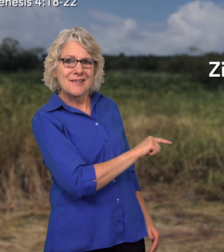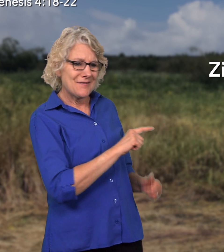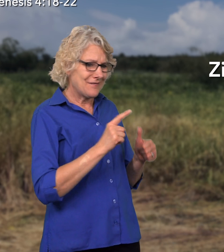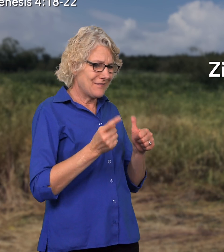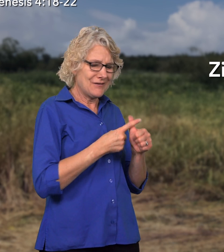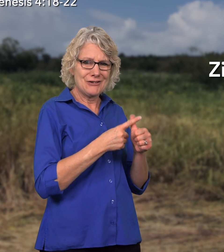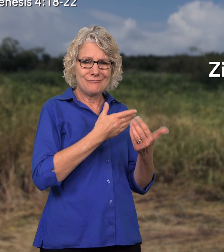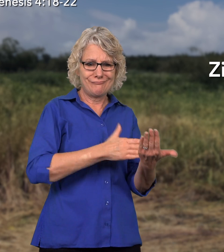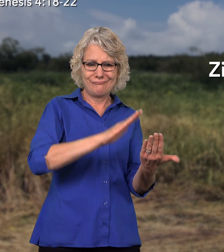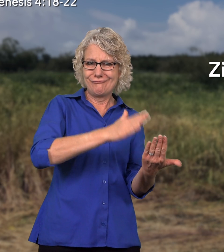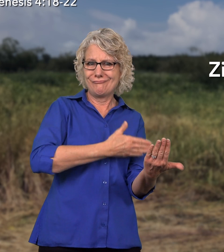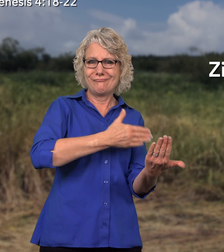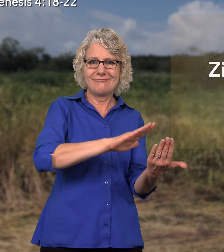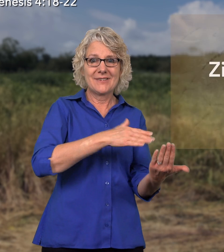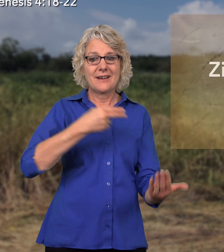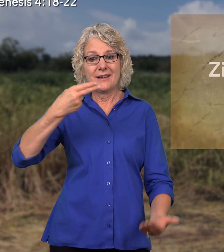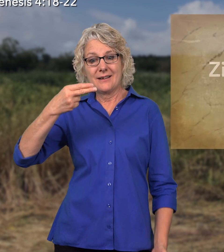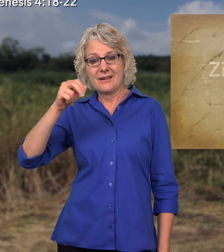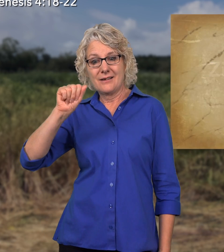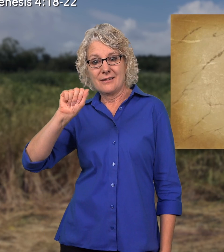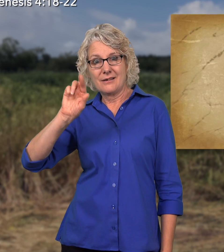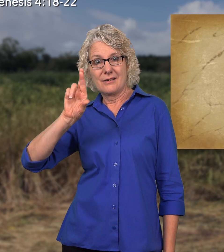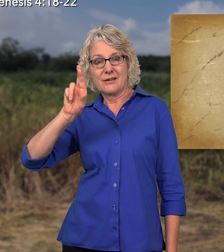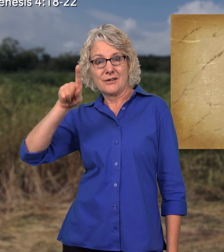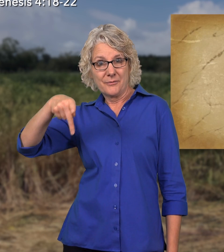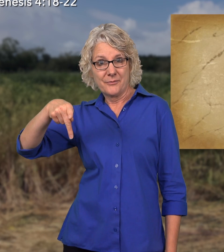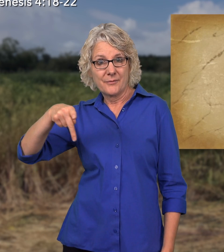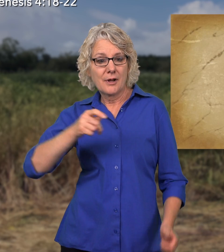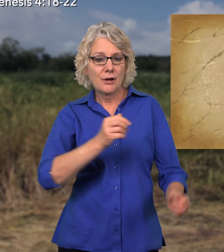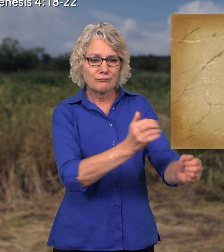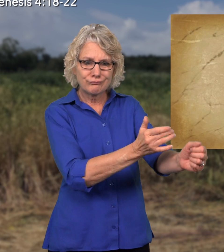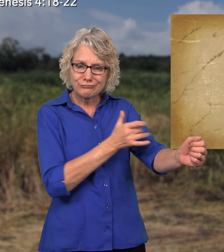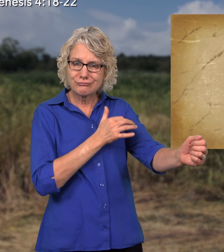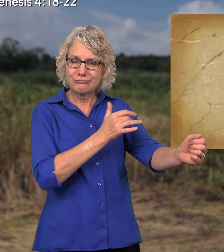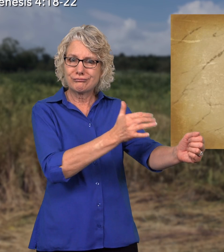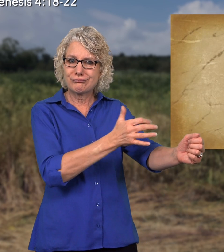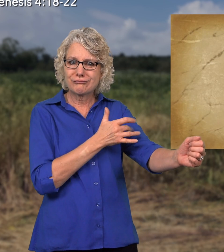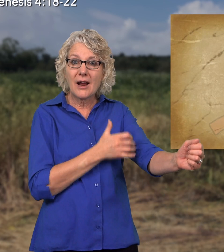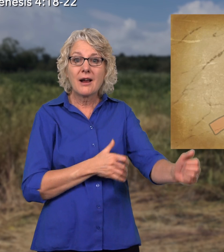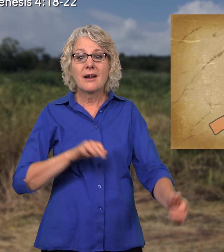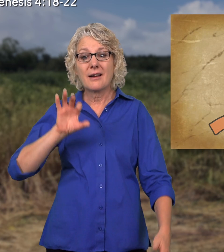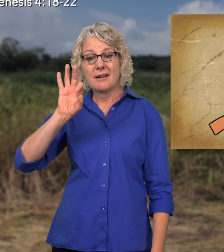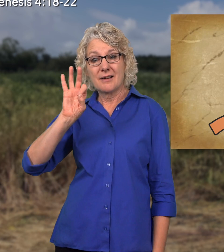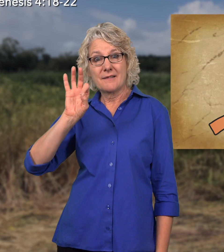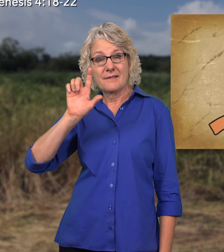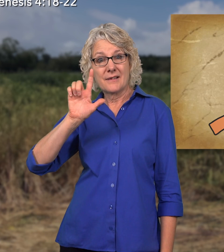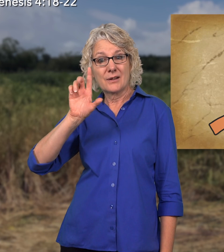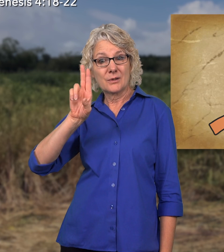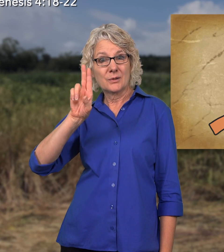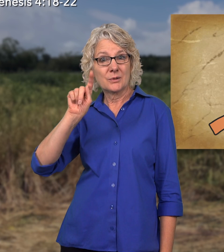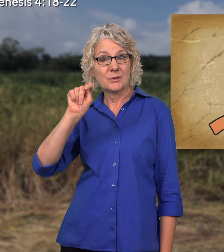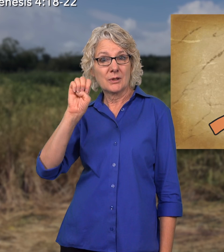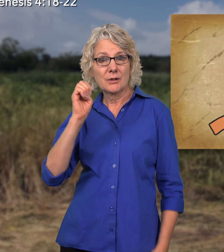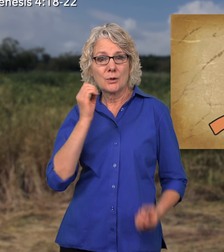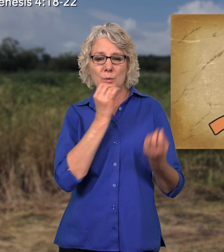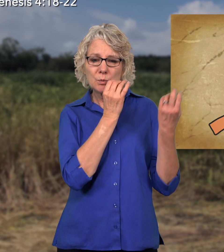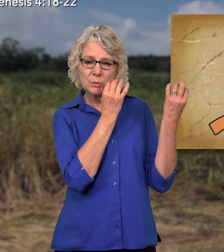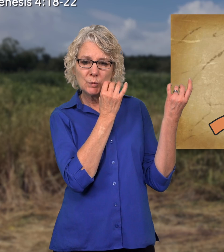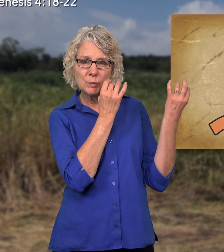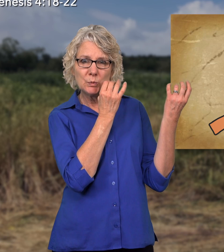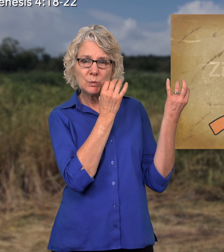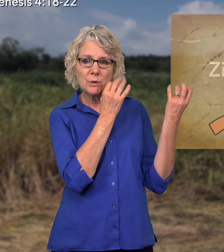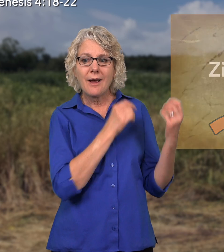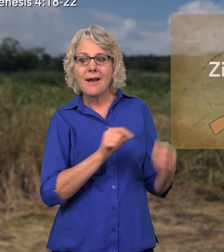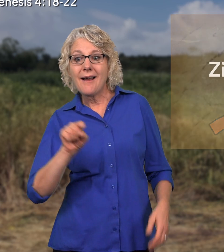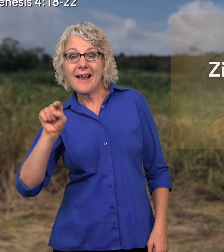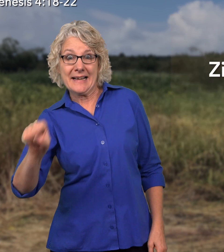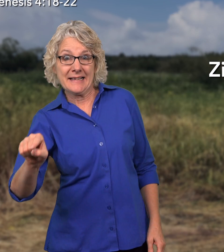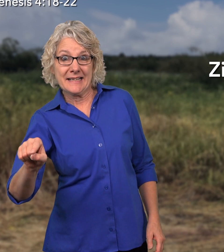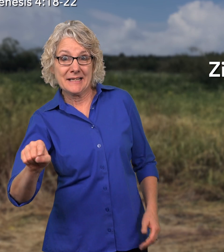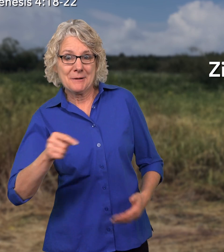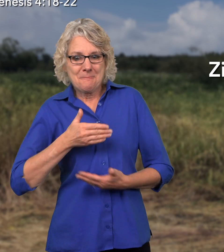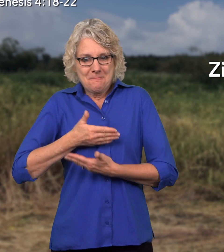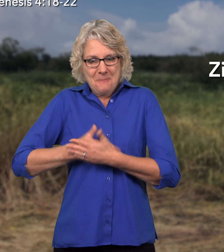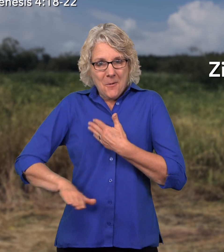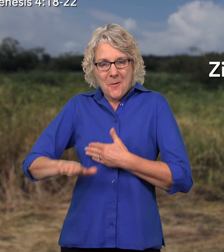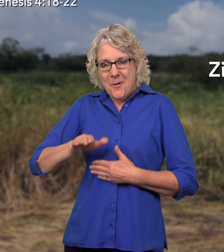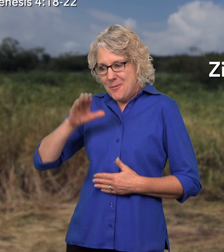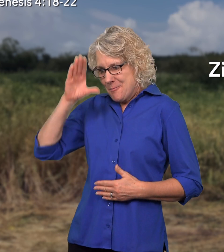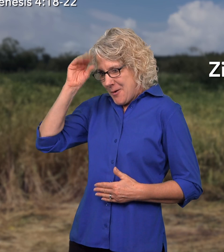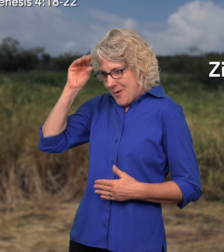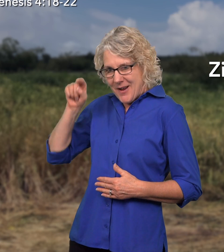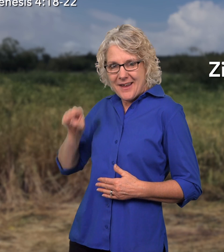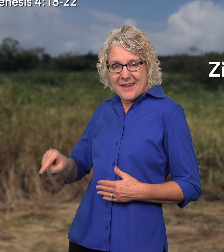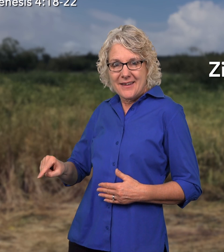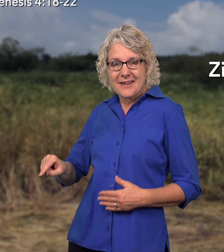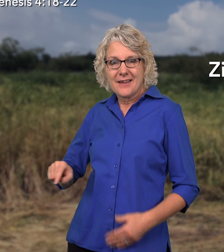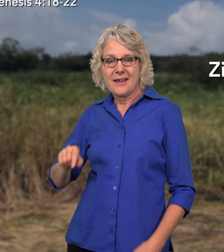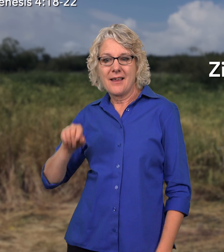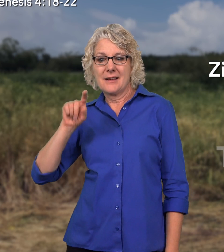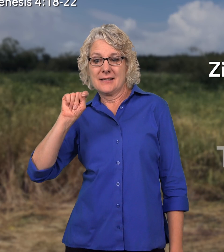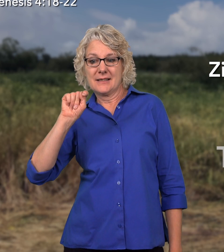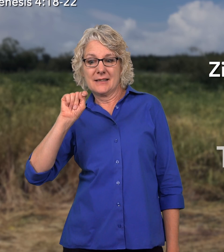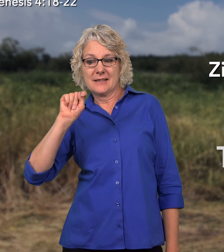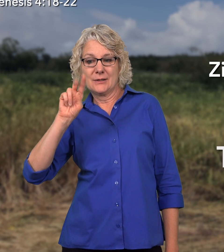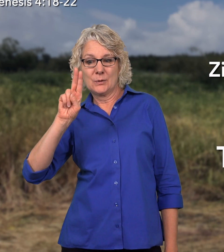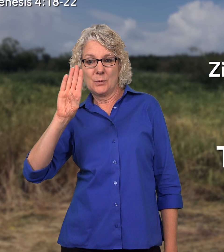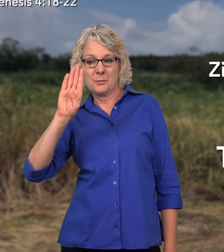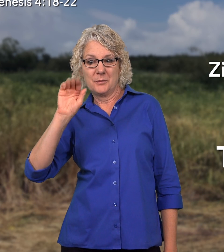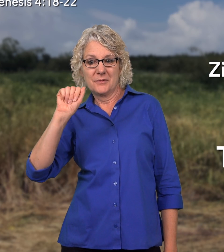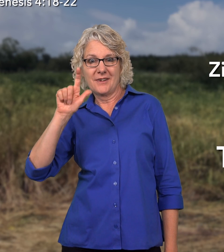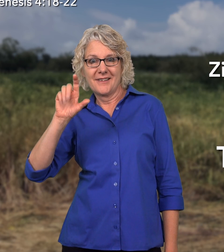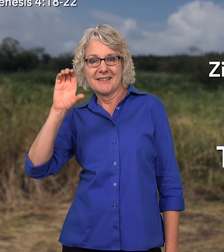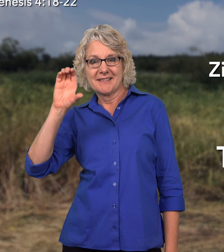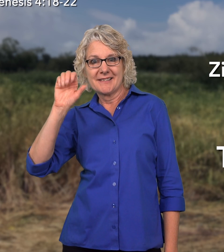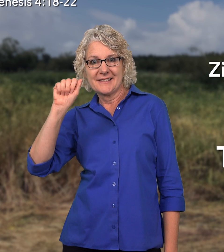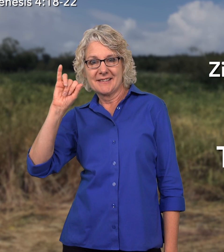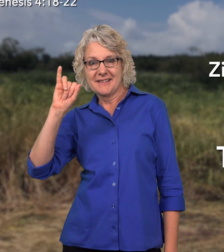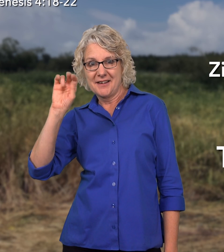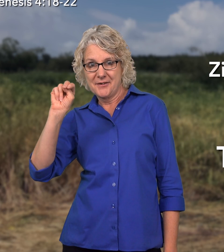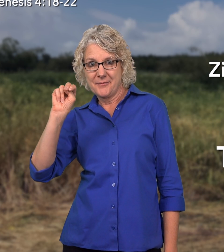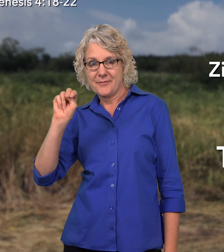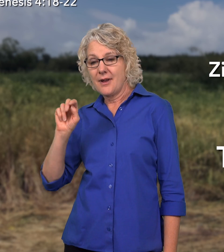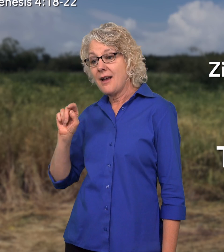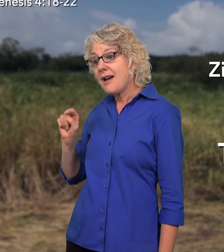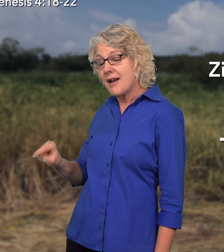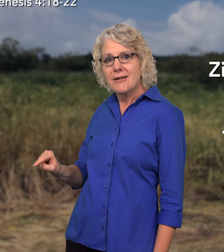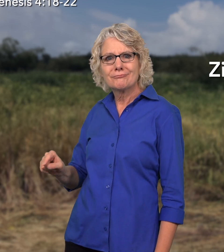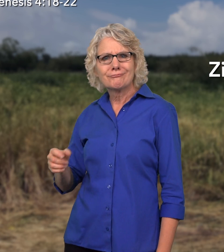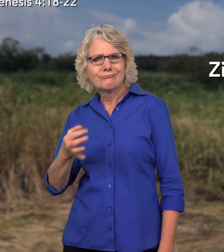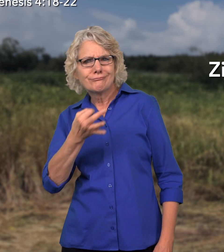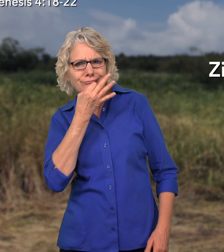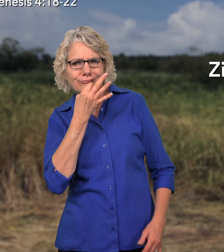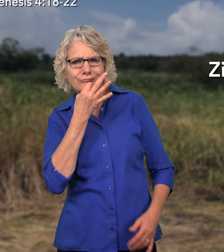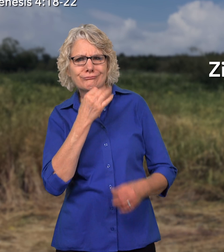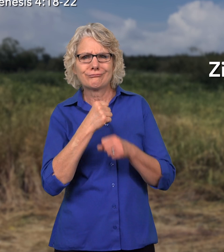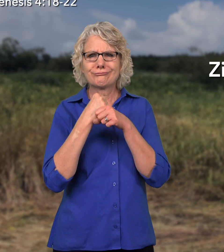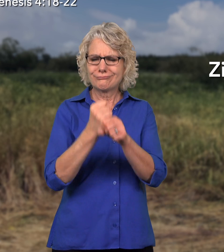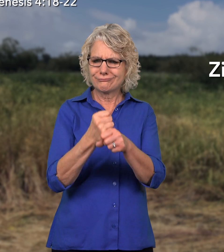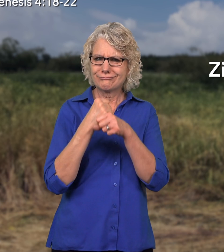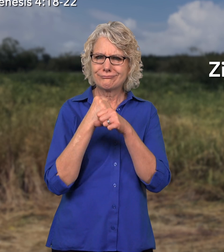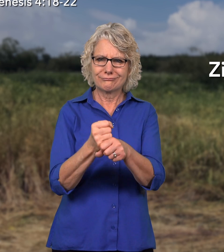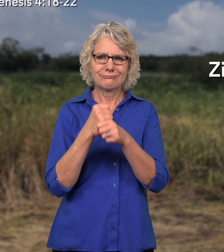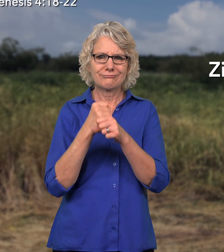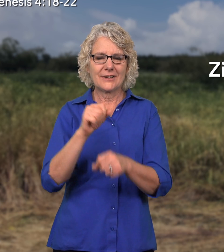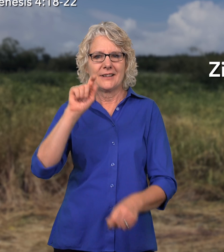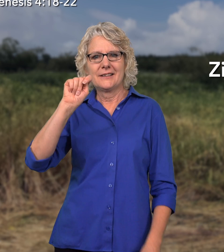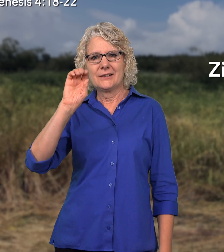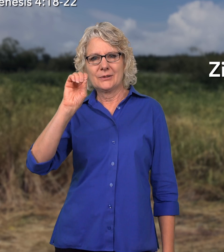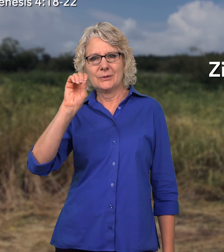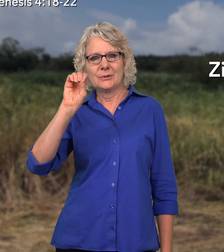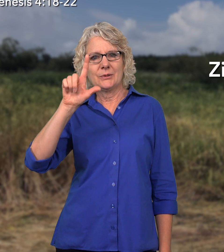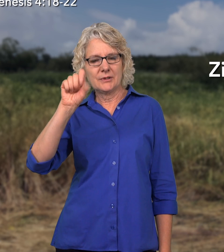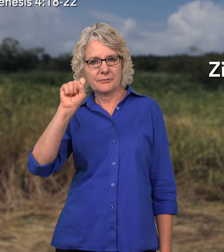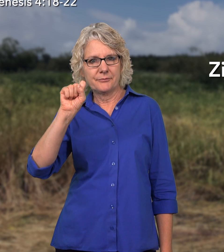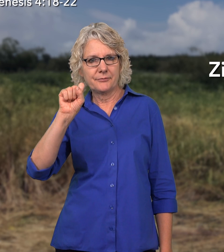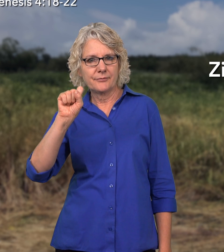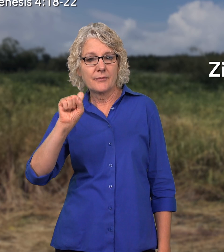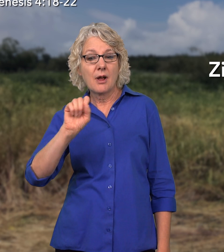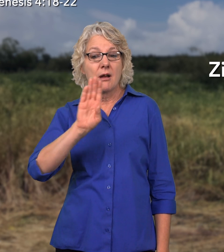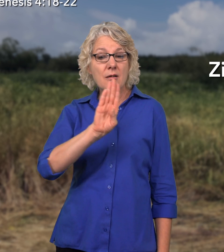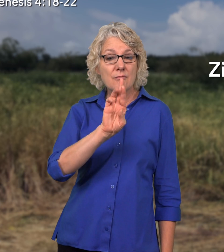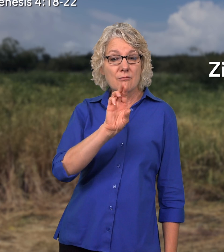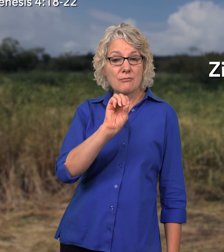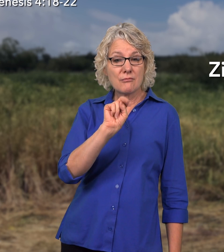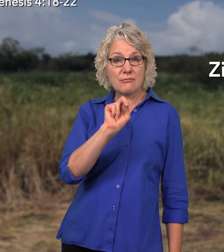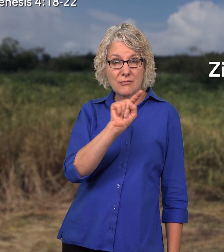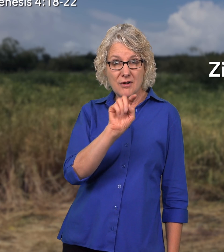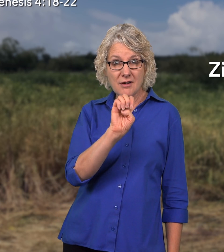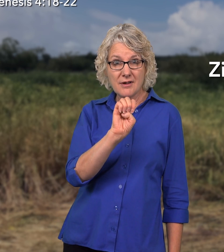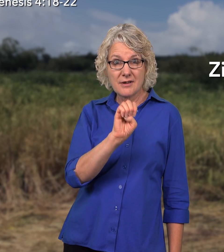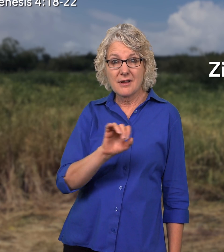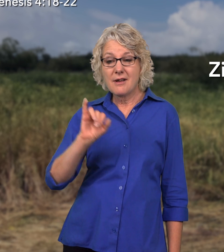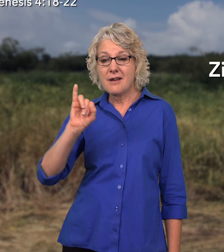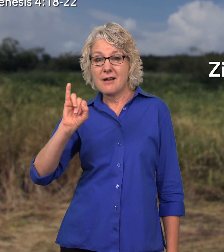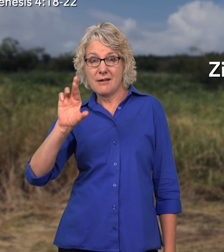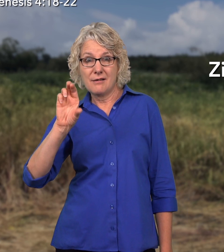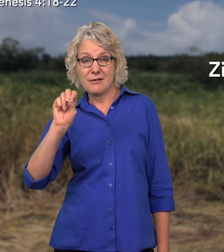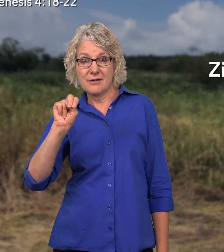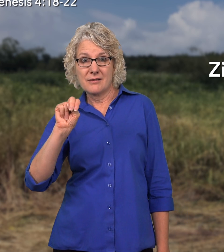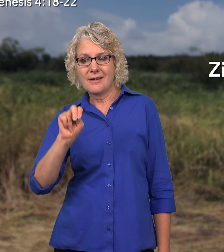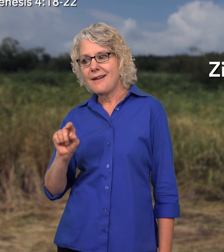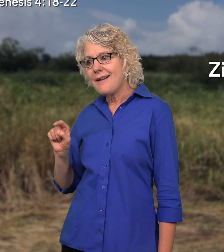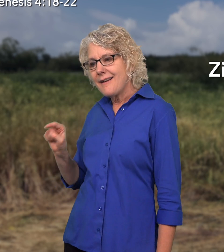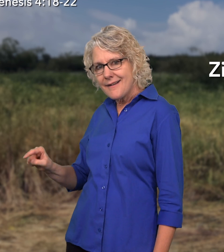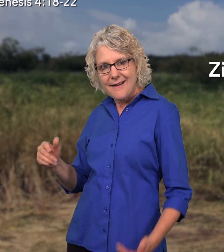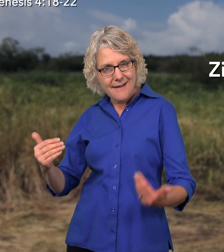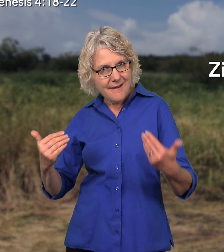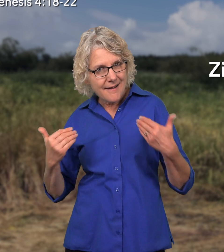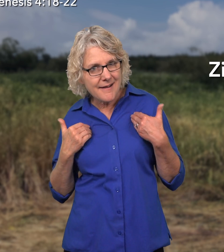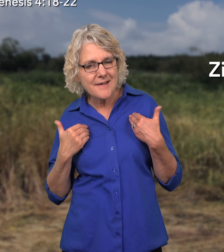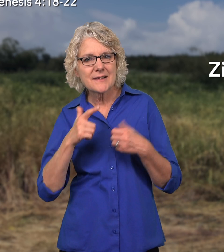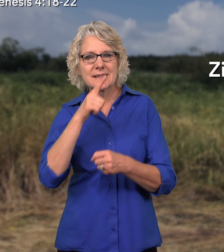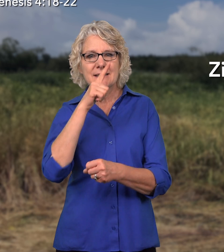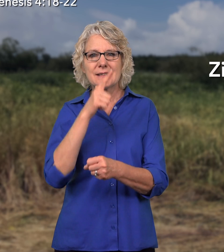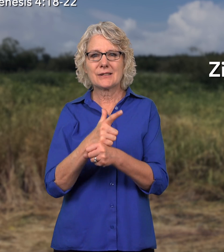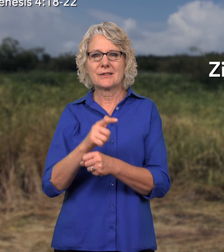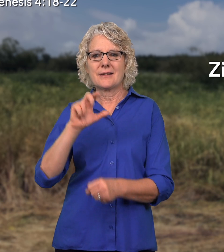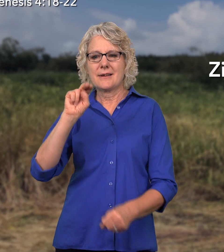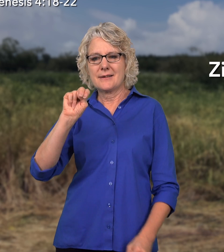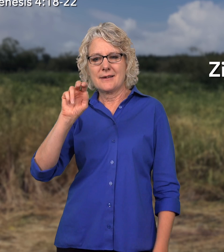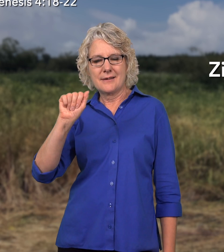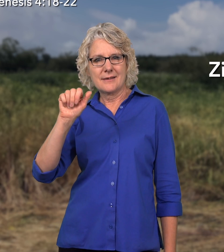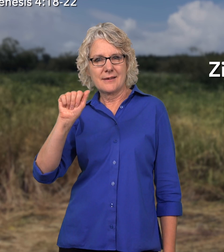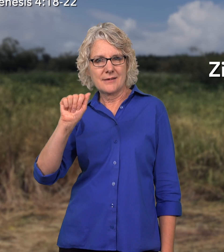he was the father of all who play the harp and flute. And Zillah gave birth to Tubal-cain, a forger of every implement of bronze and iron.